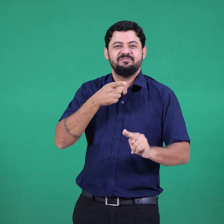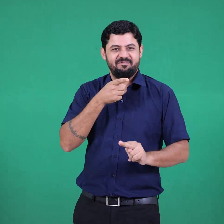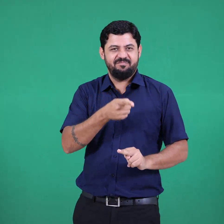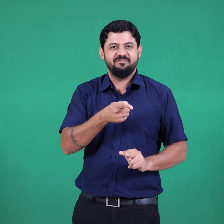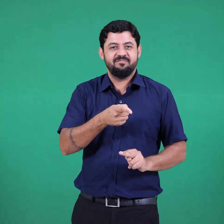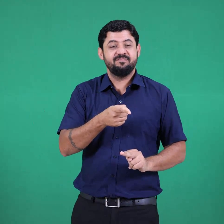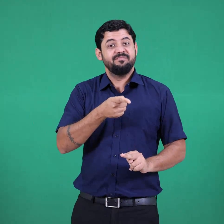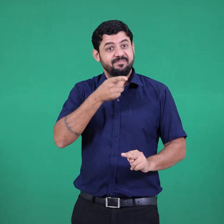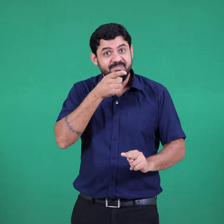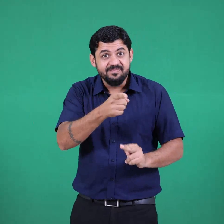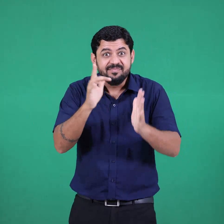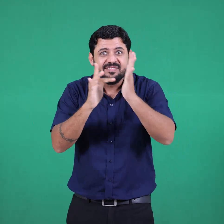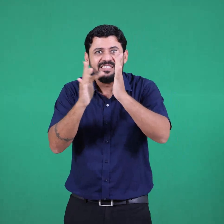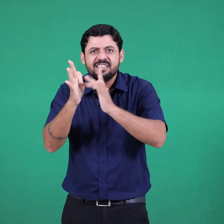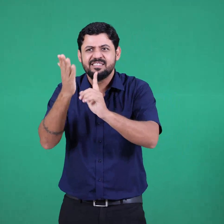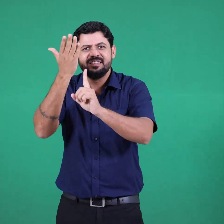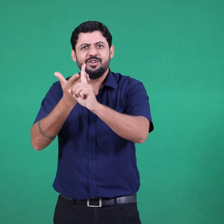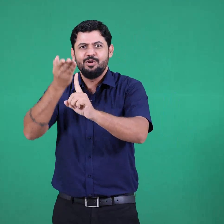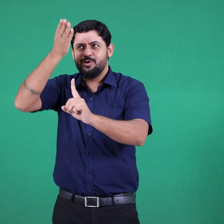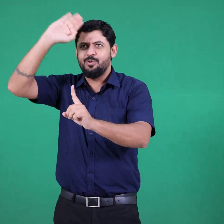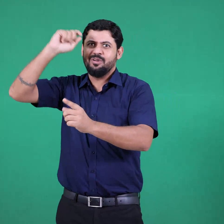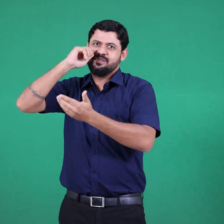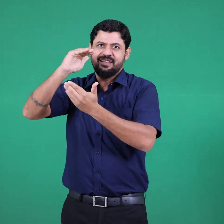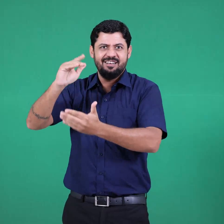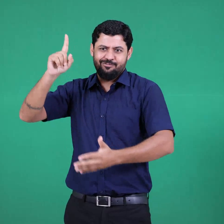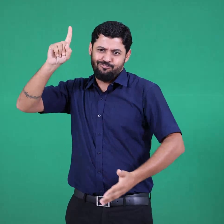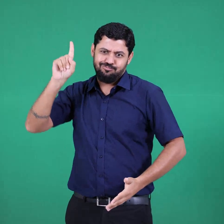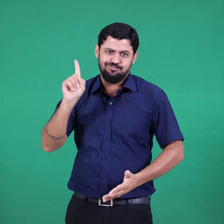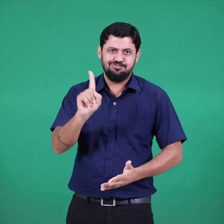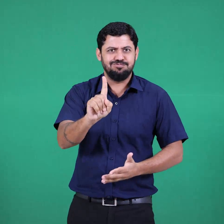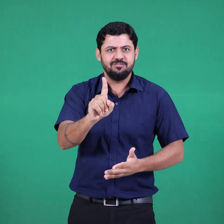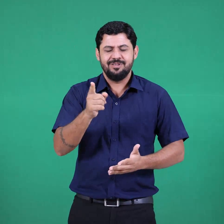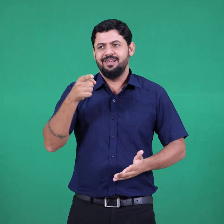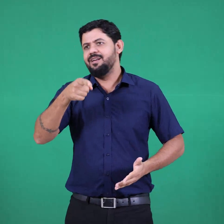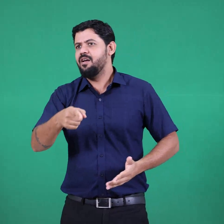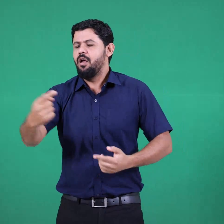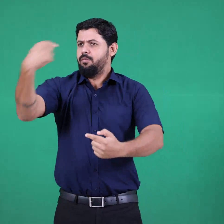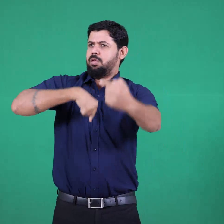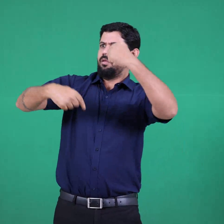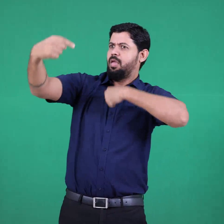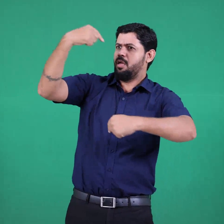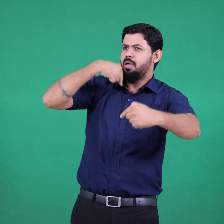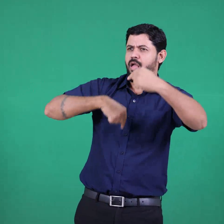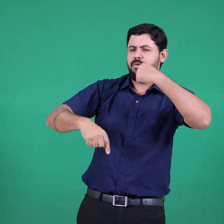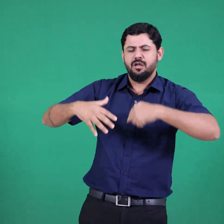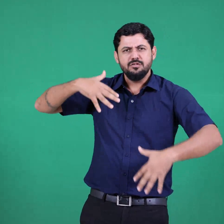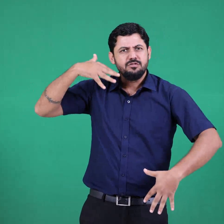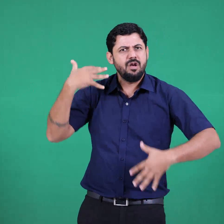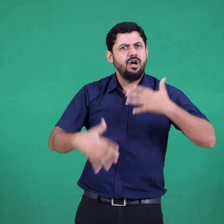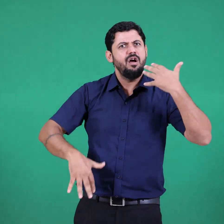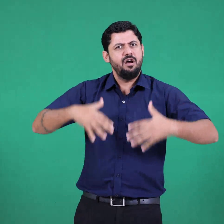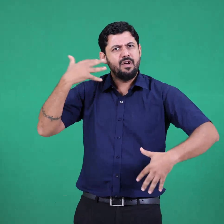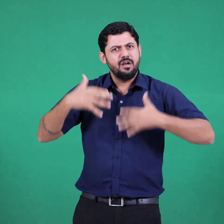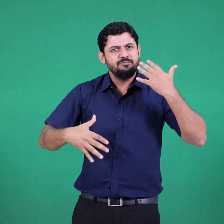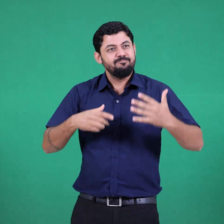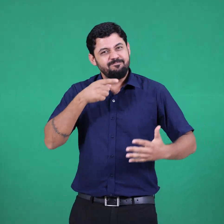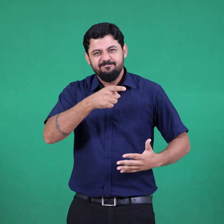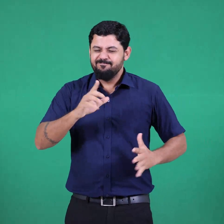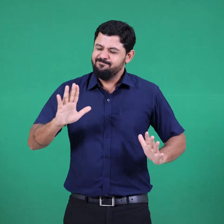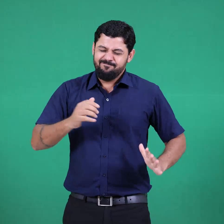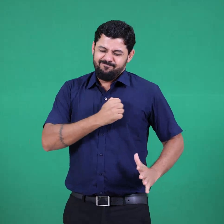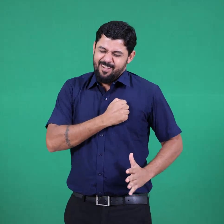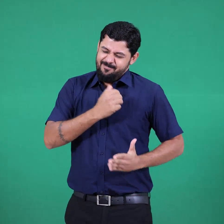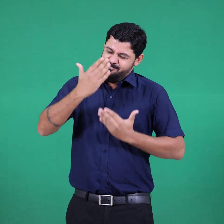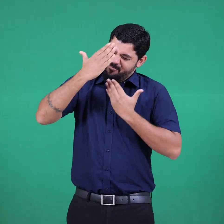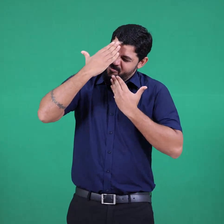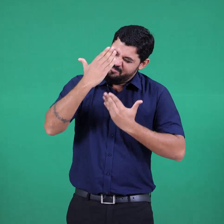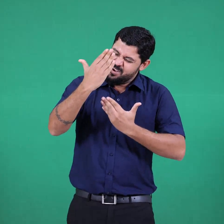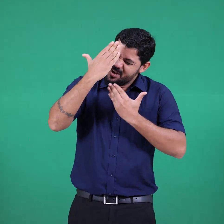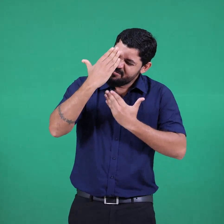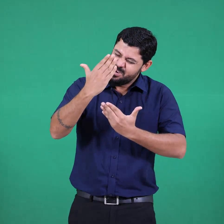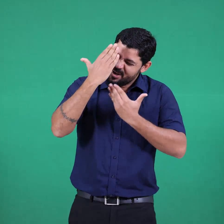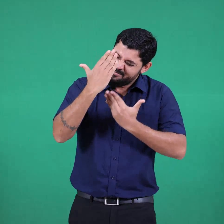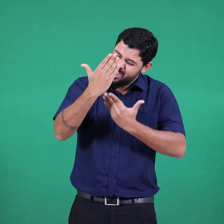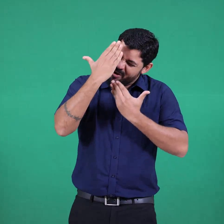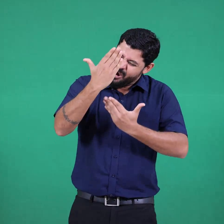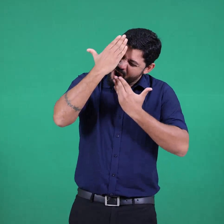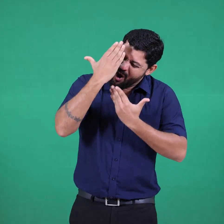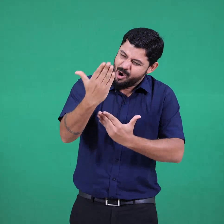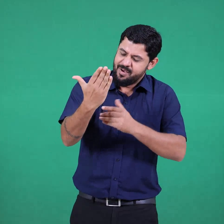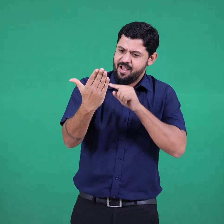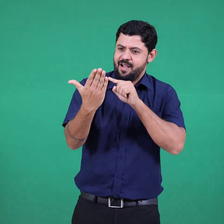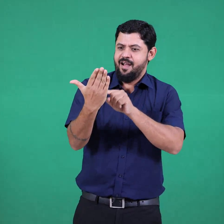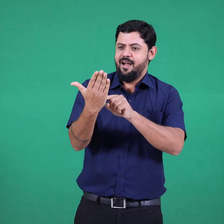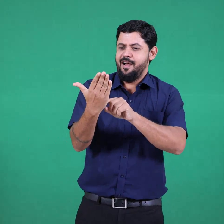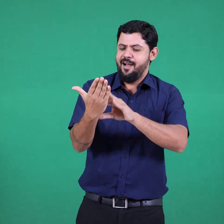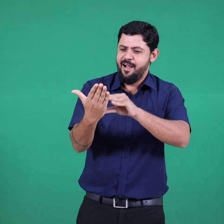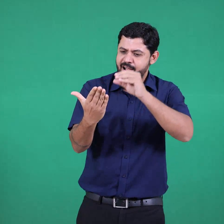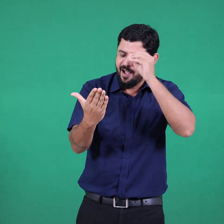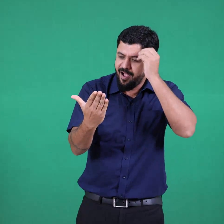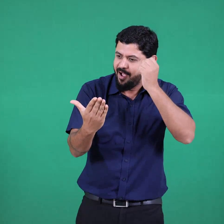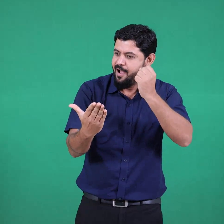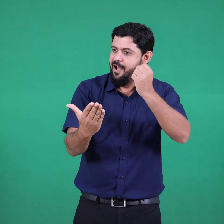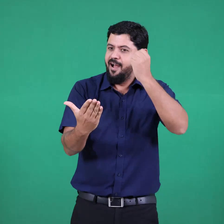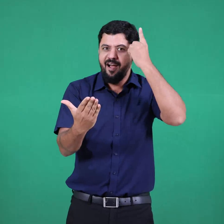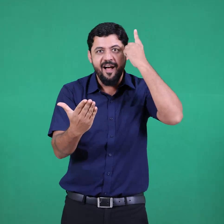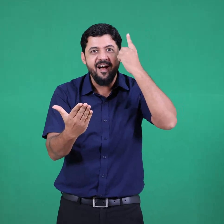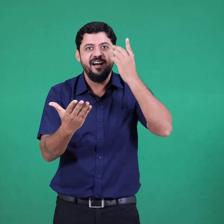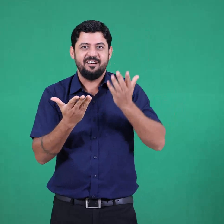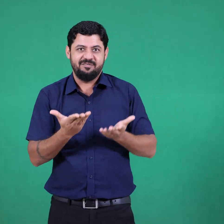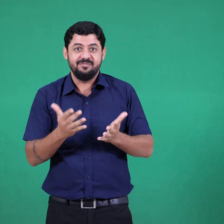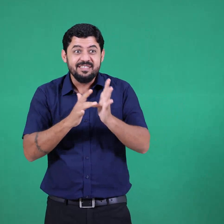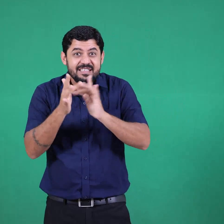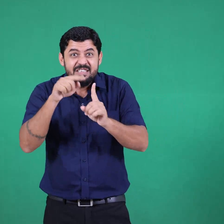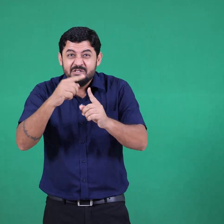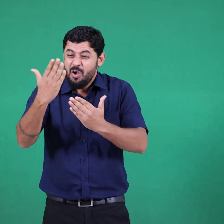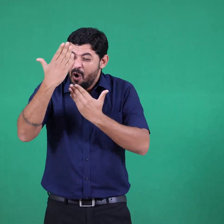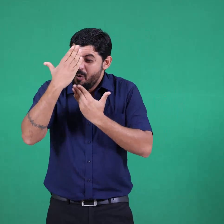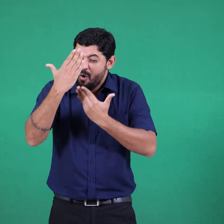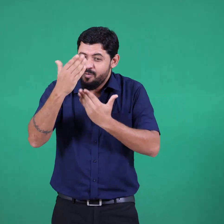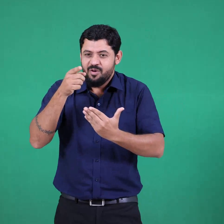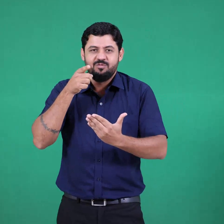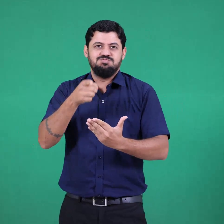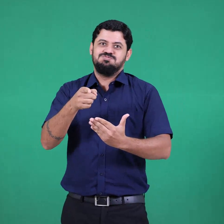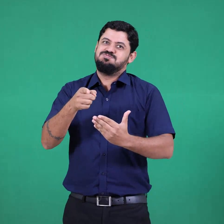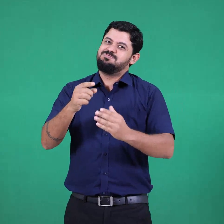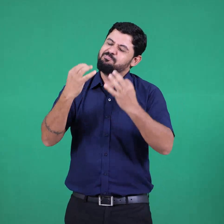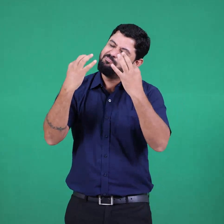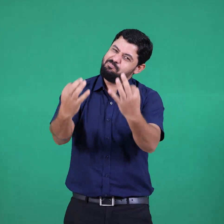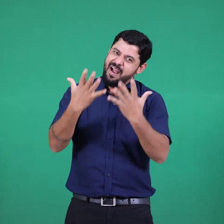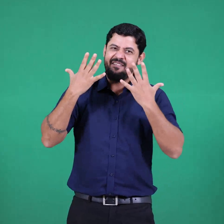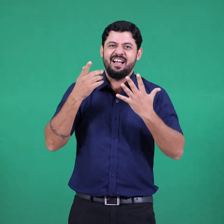Although He was a Son, He learned obedience from what He suffered.